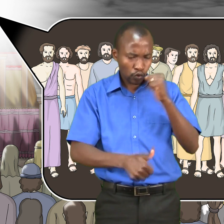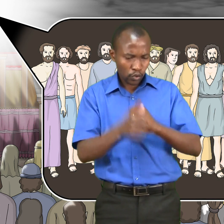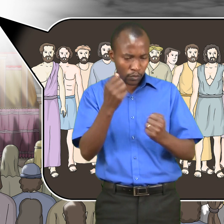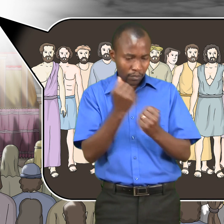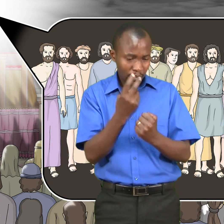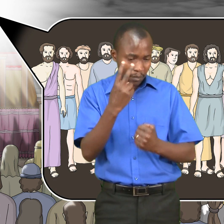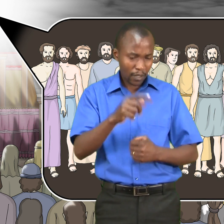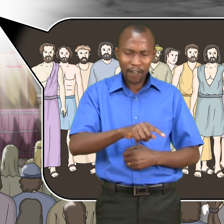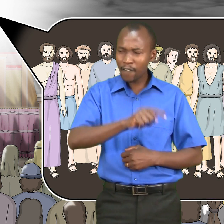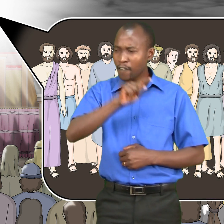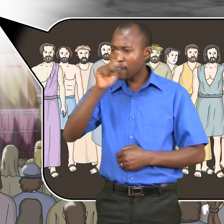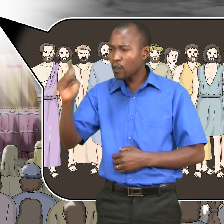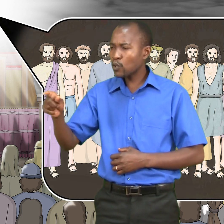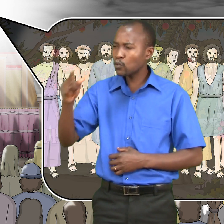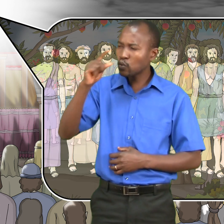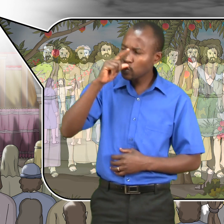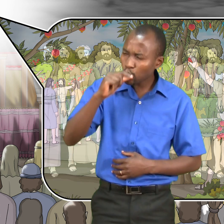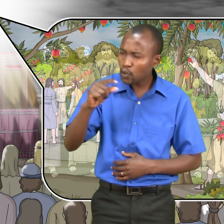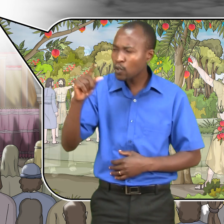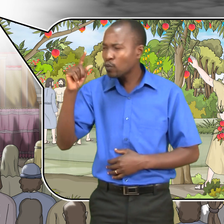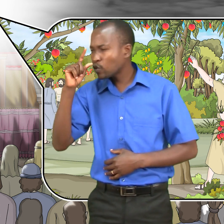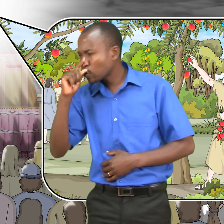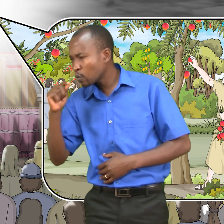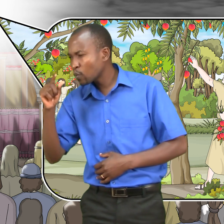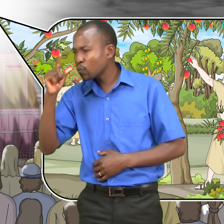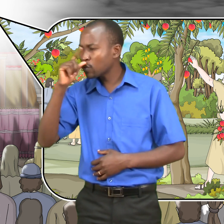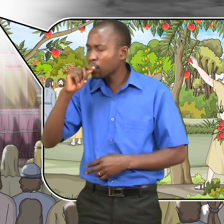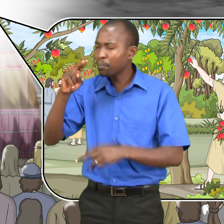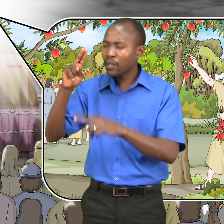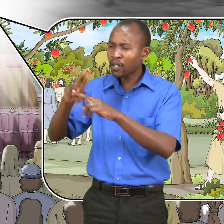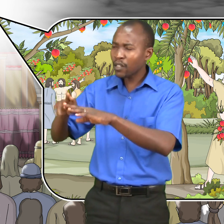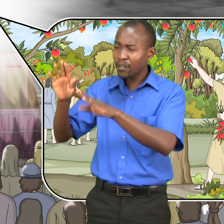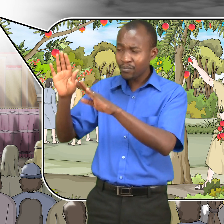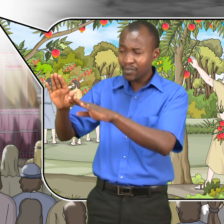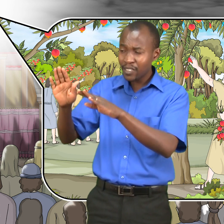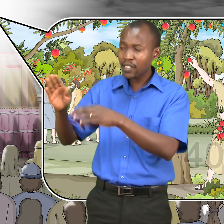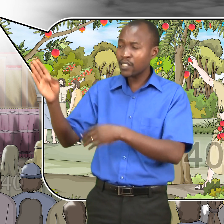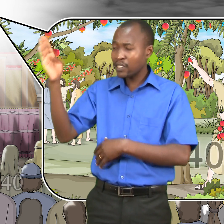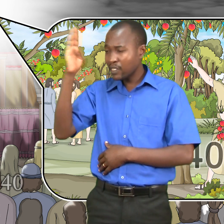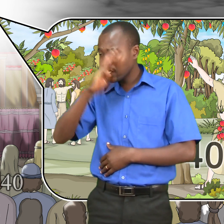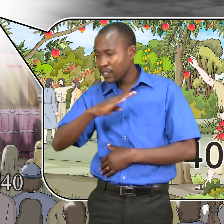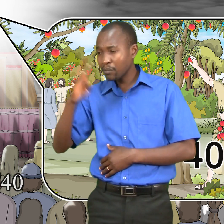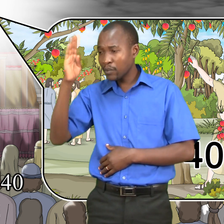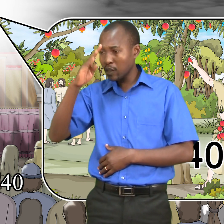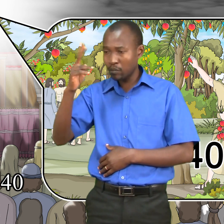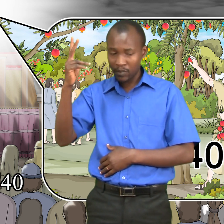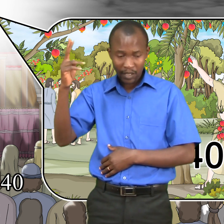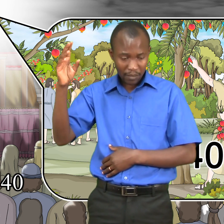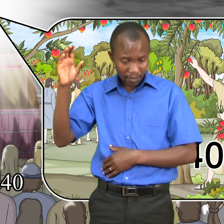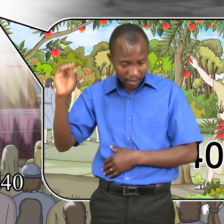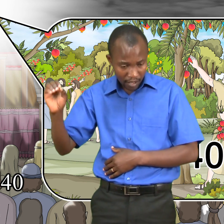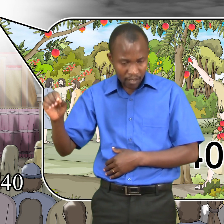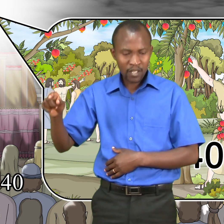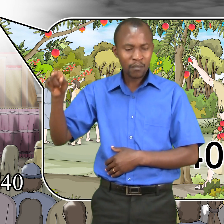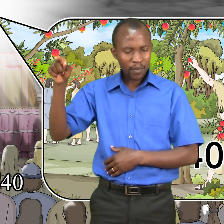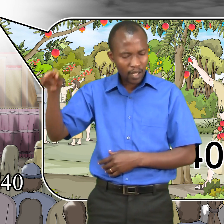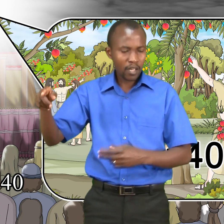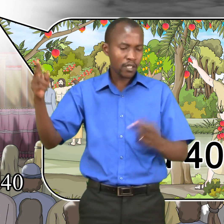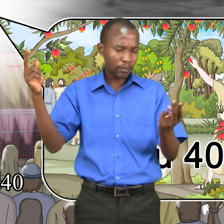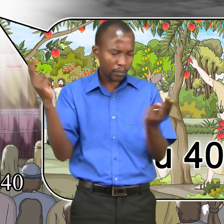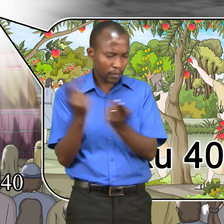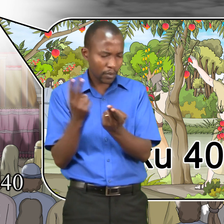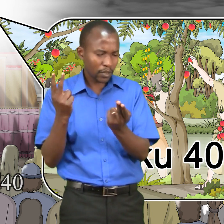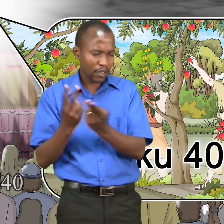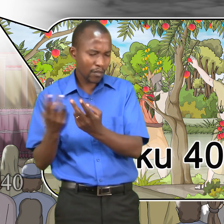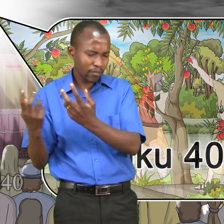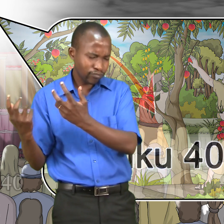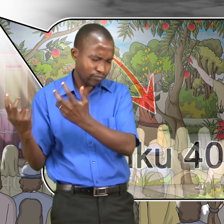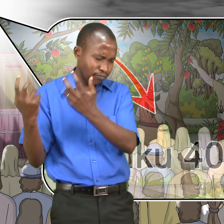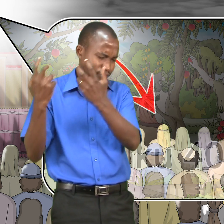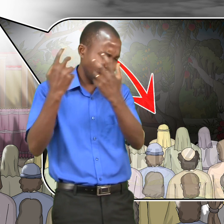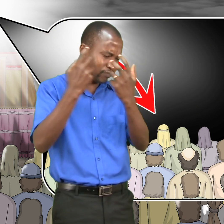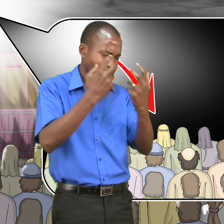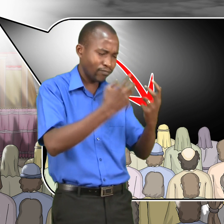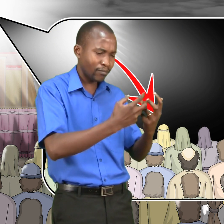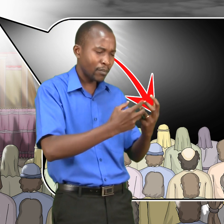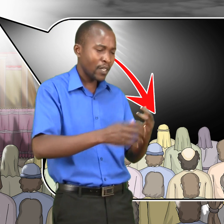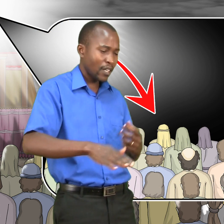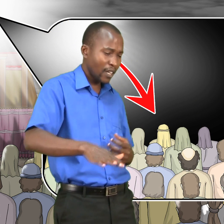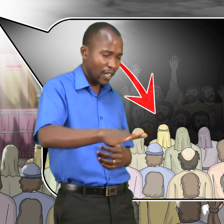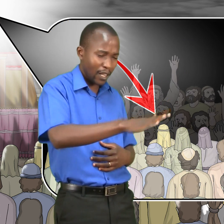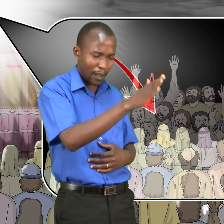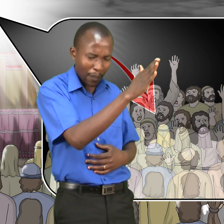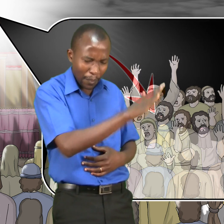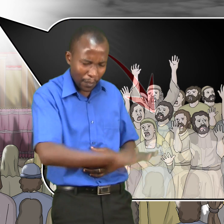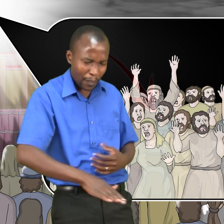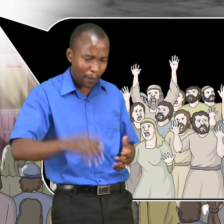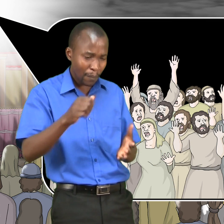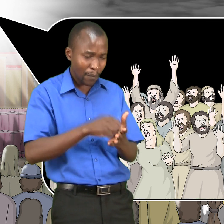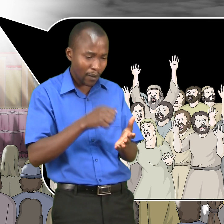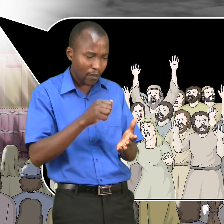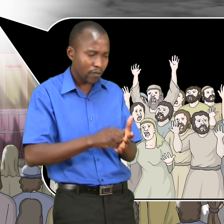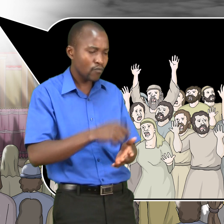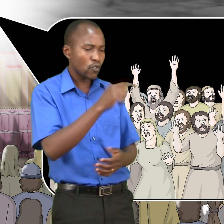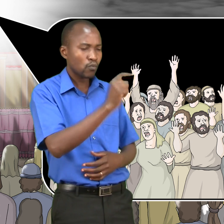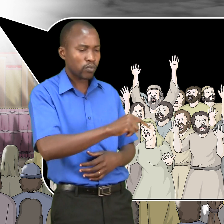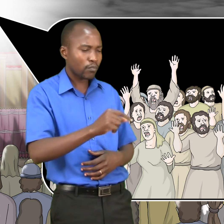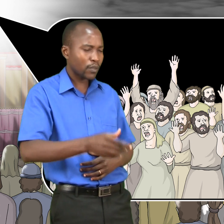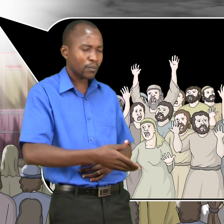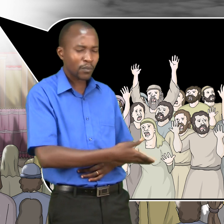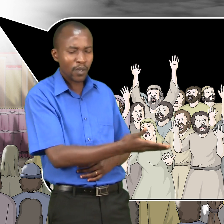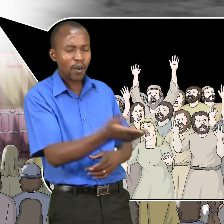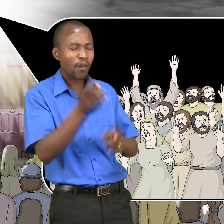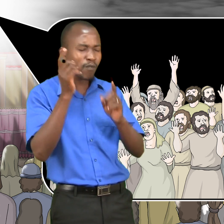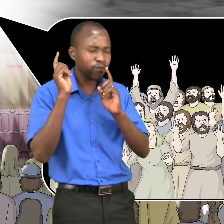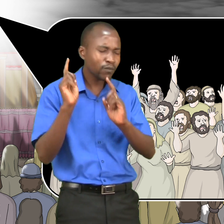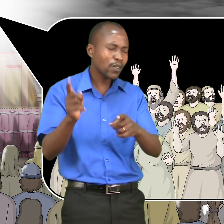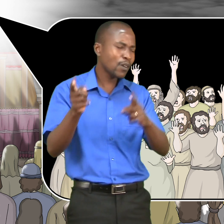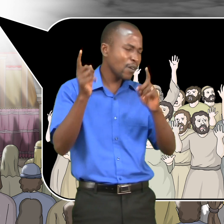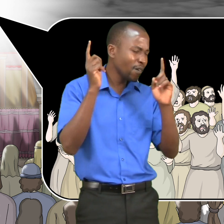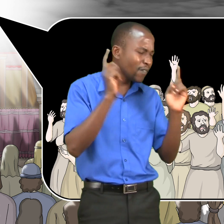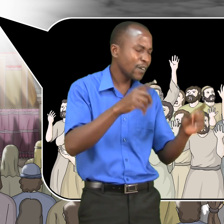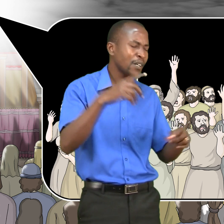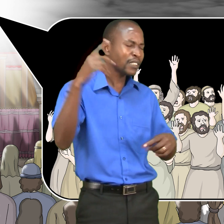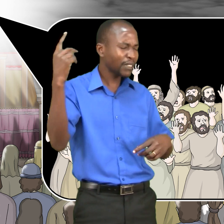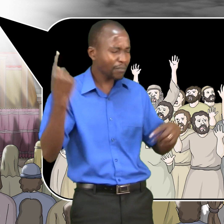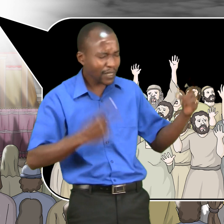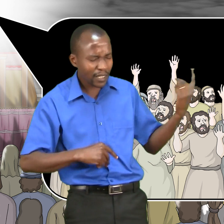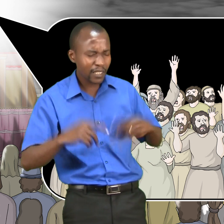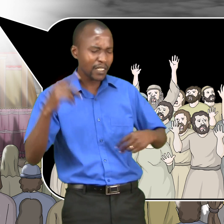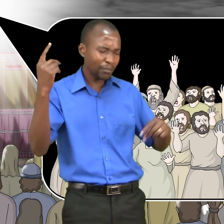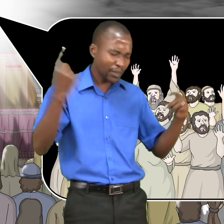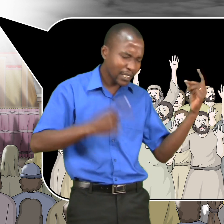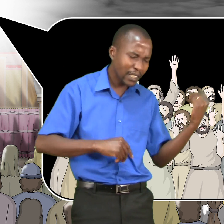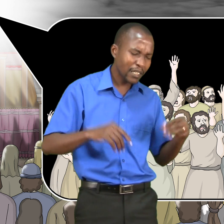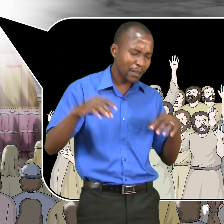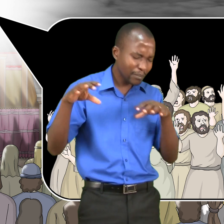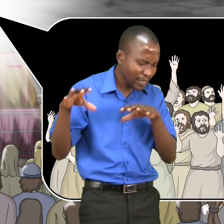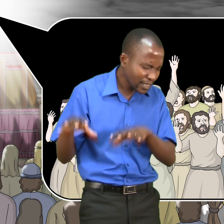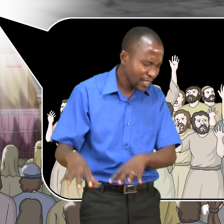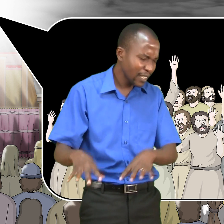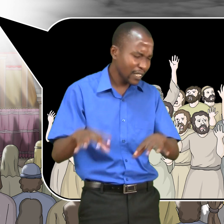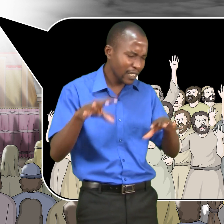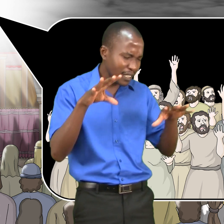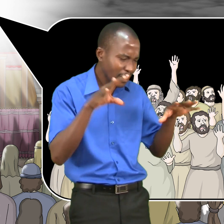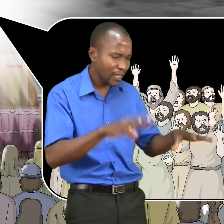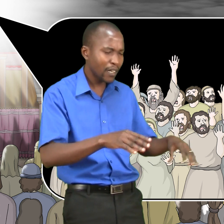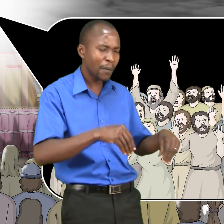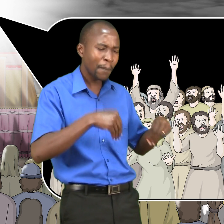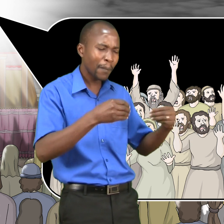In keeping with the forty days you spied out the land, you shall bear your guilt forty years—a year for each day—and you will experience My alienation.